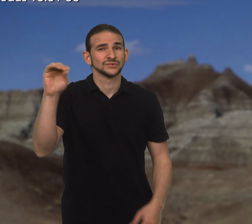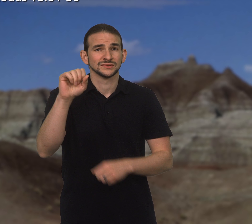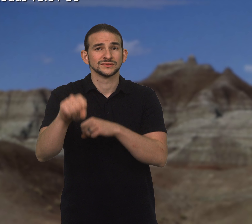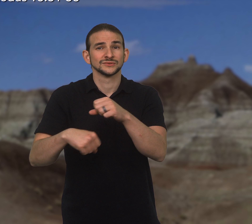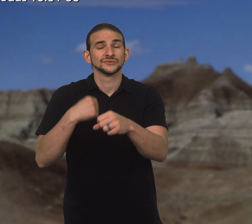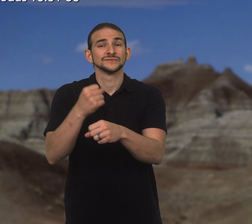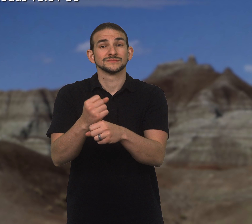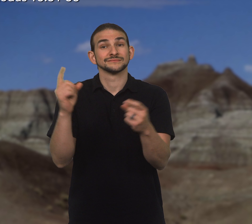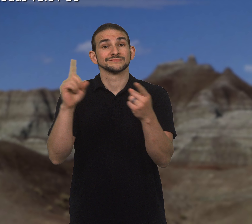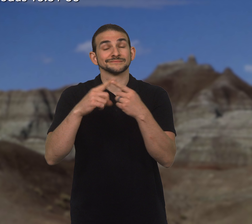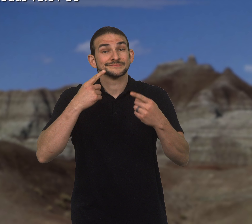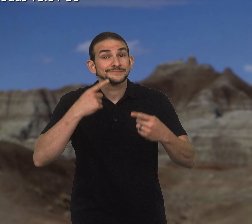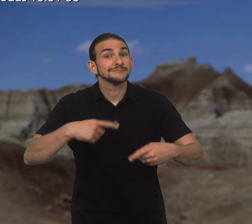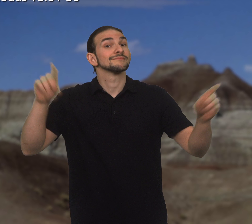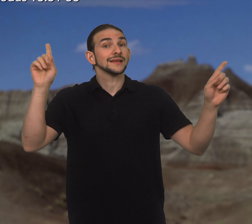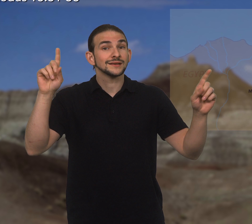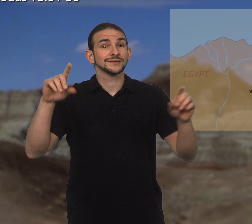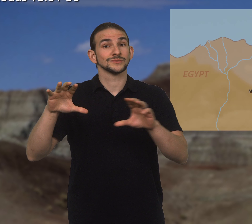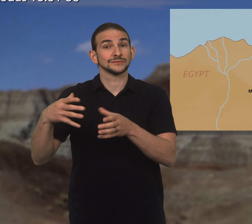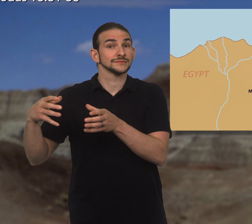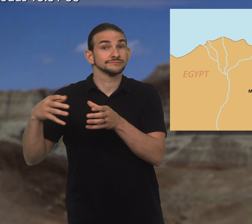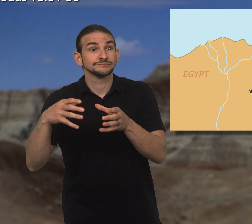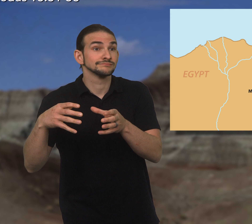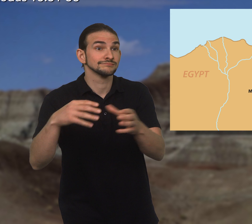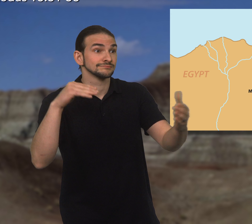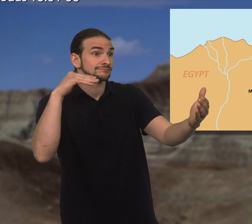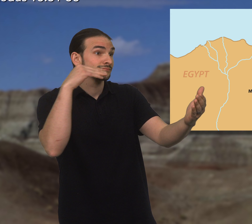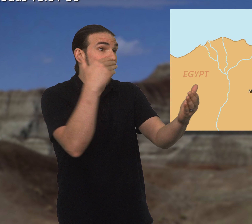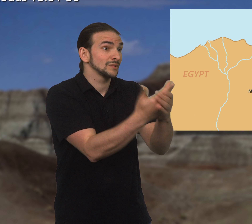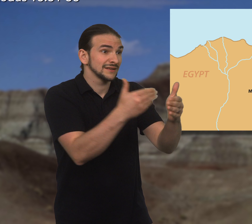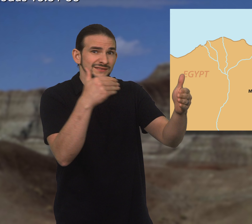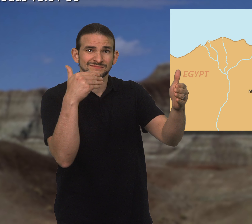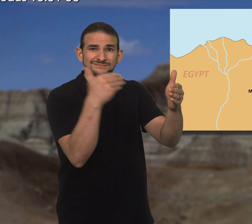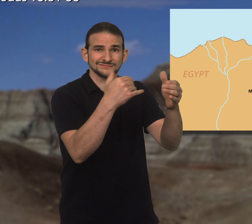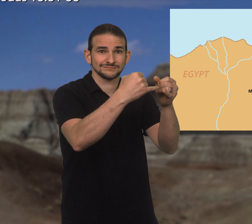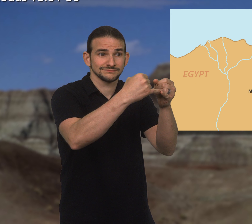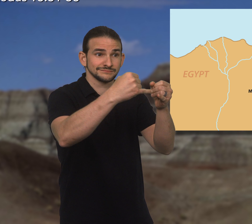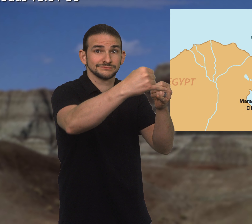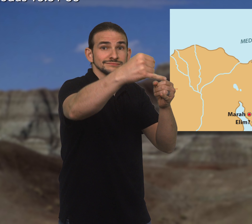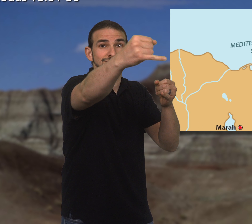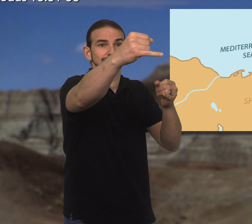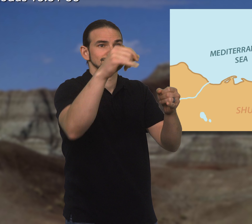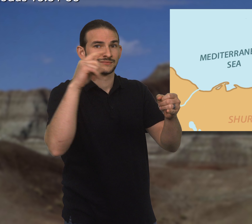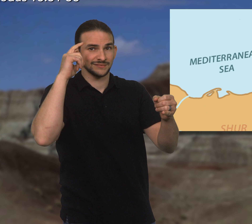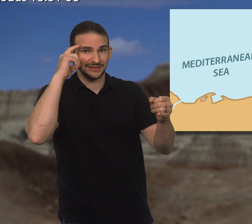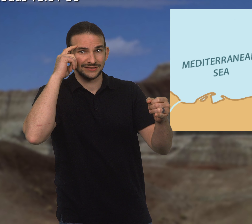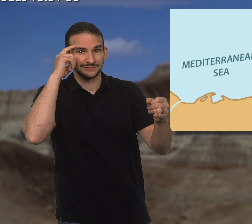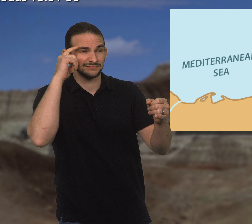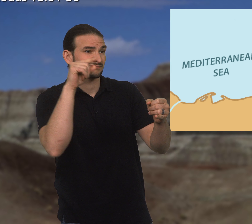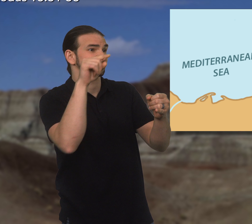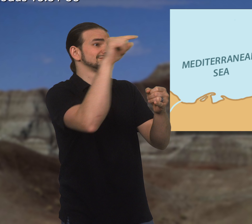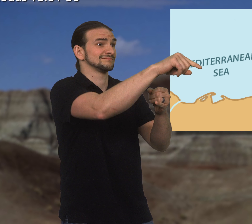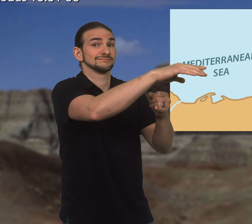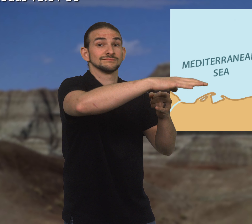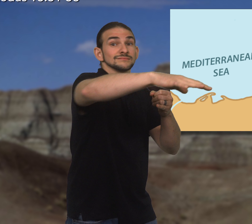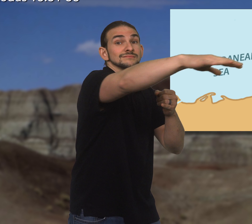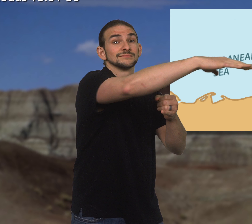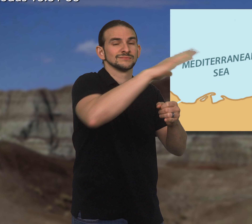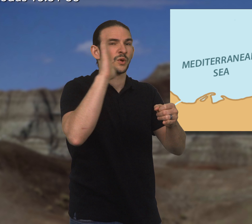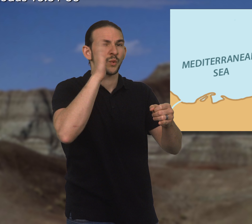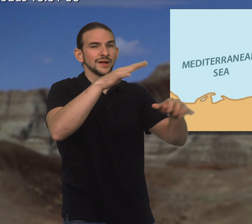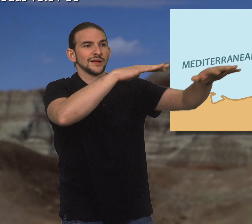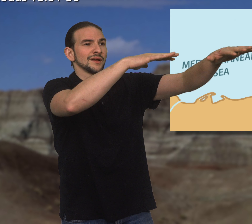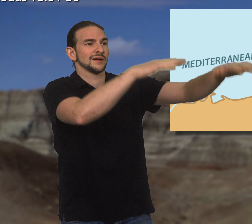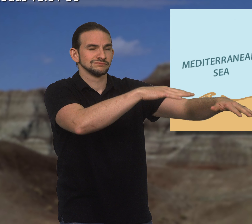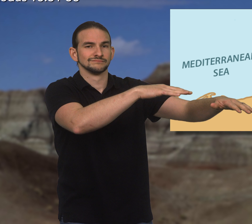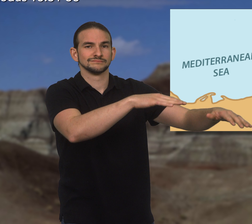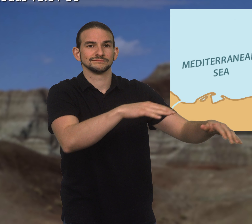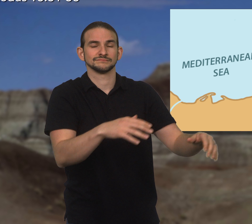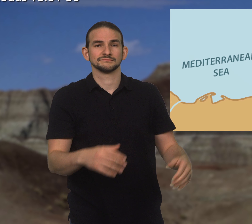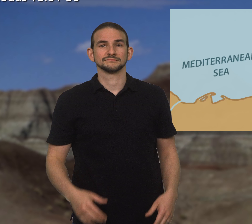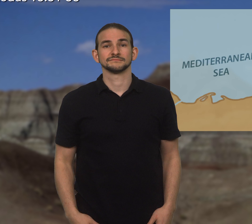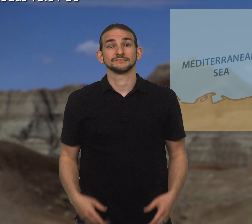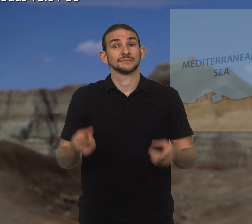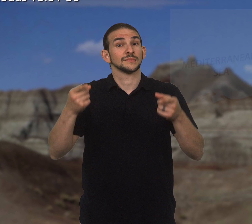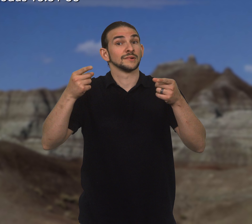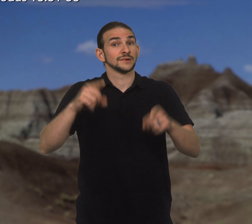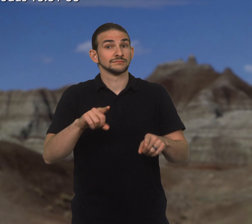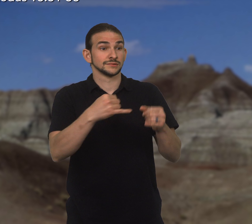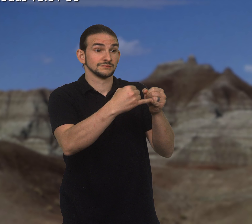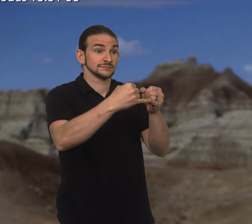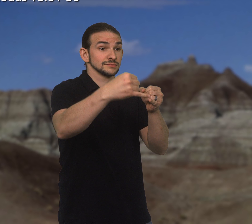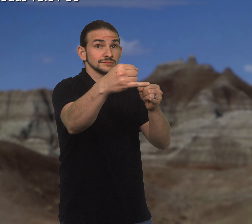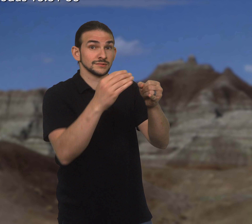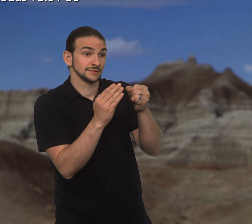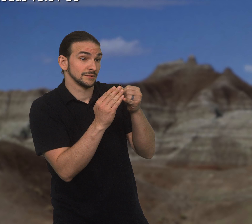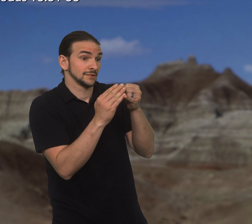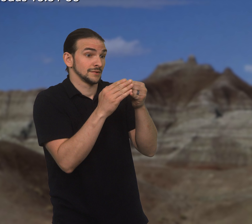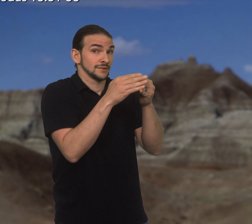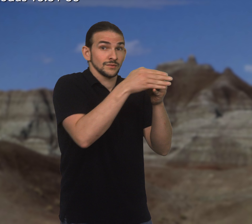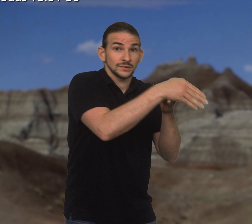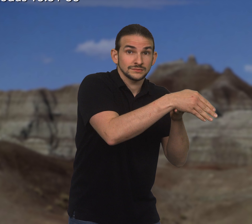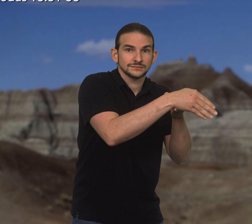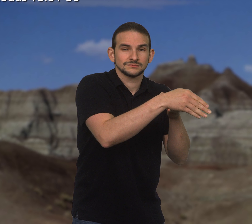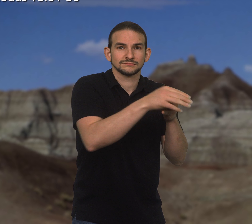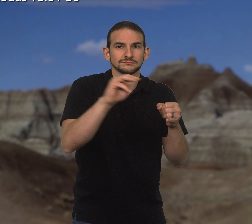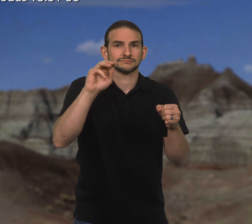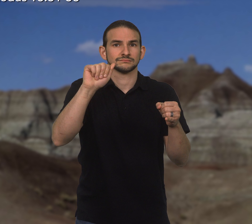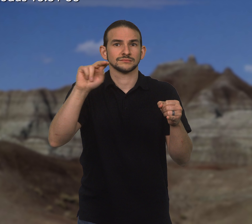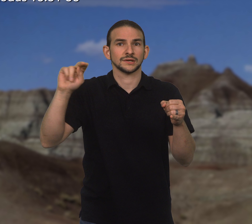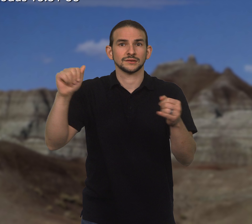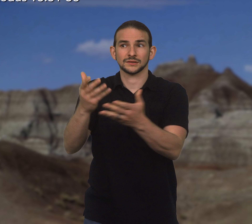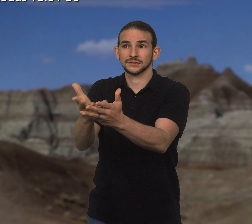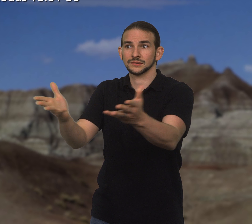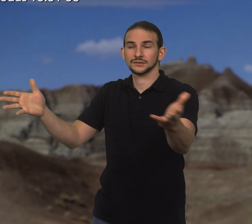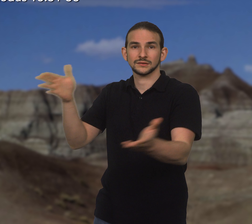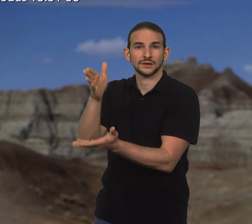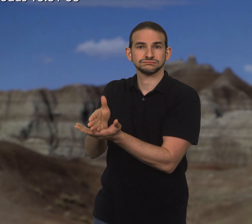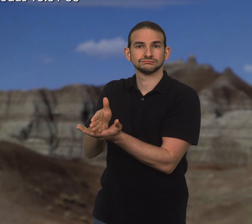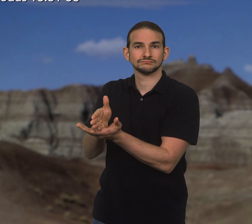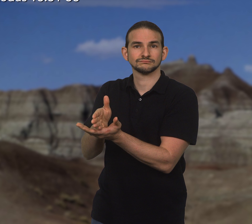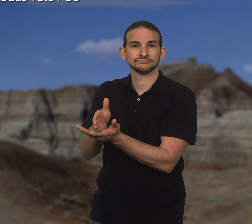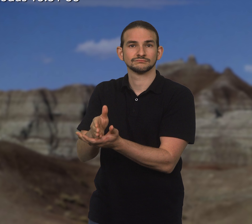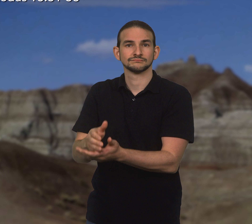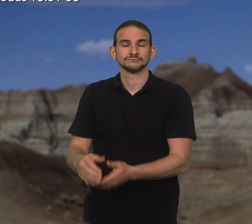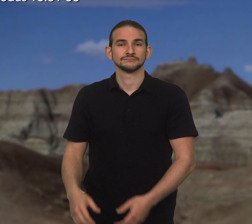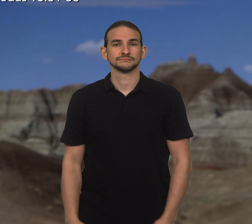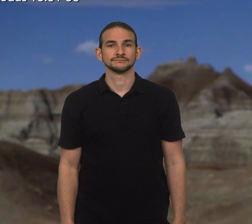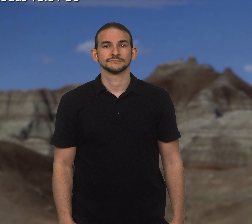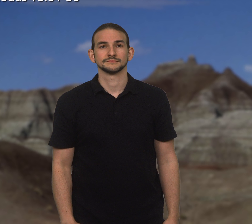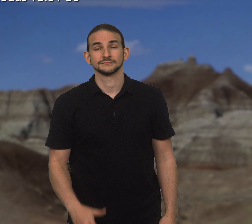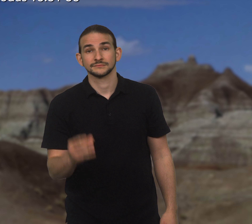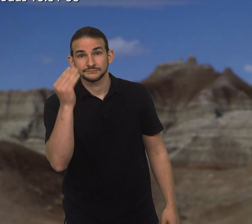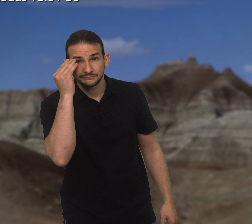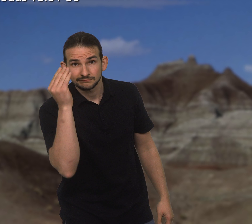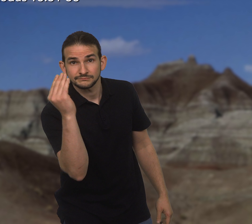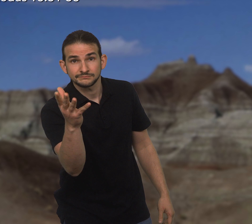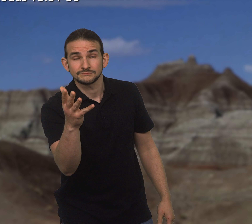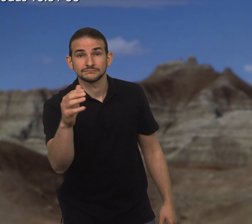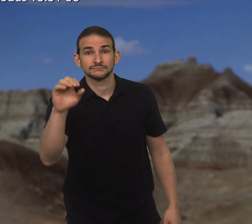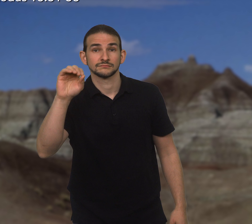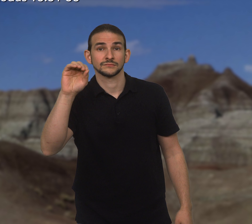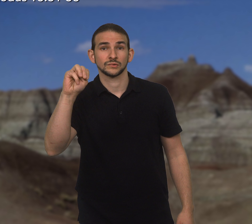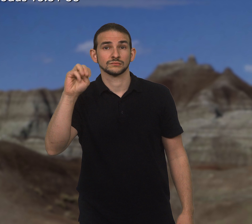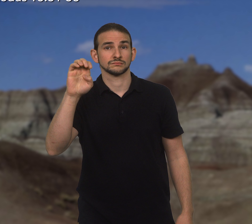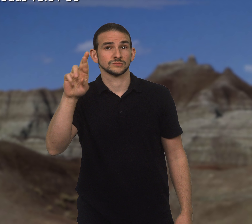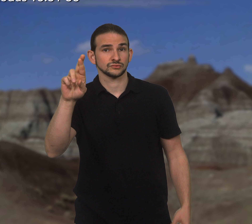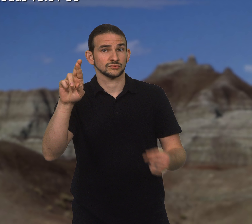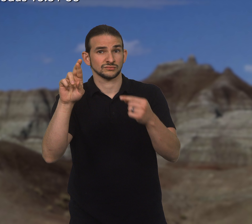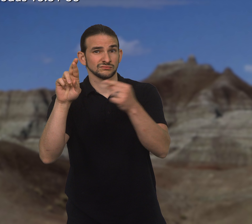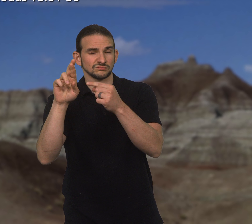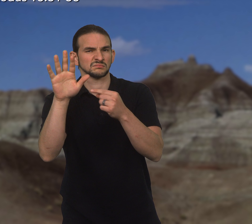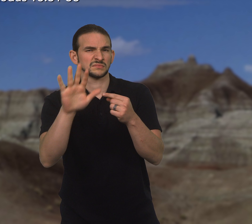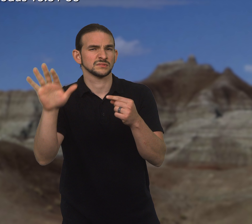The Israelites ate manna forty years, until they came to a land where they could settle; they ate manna until they reached the border of Canaan.